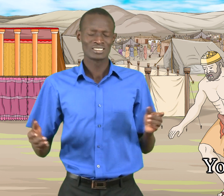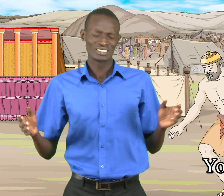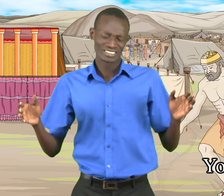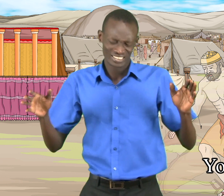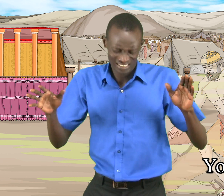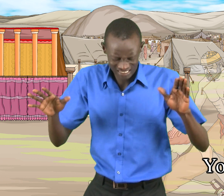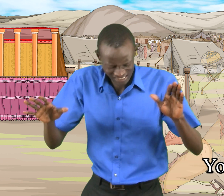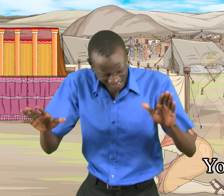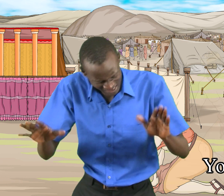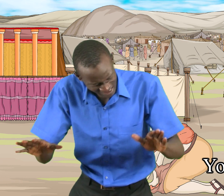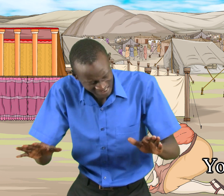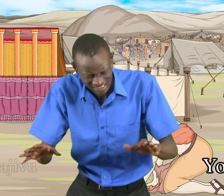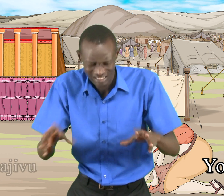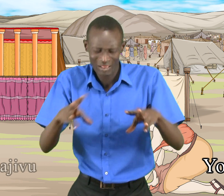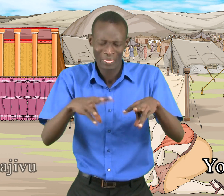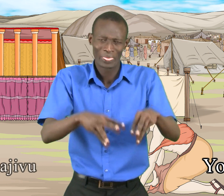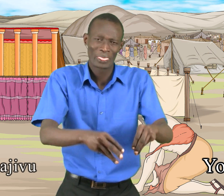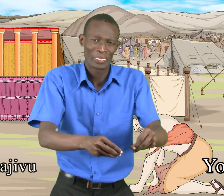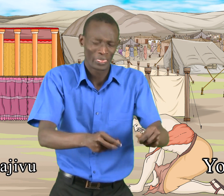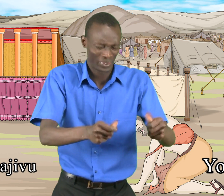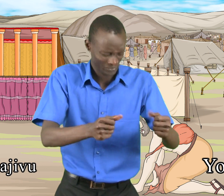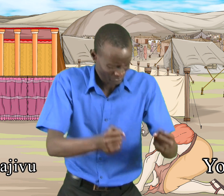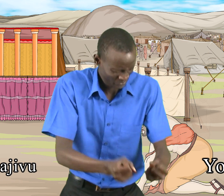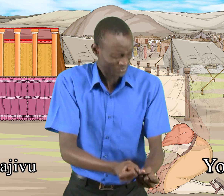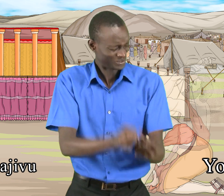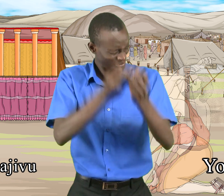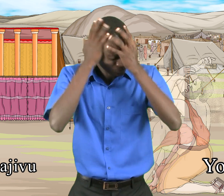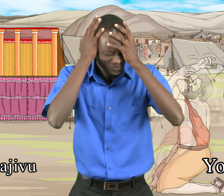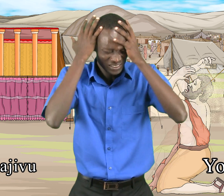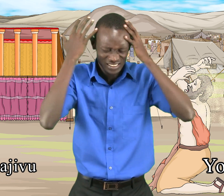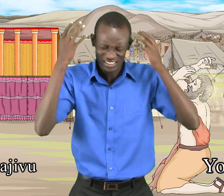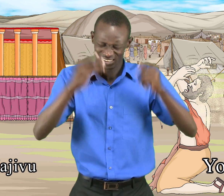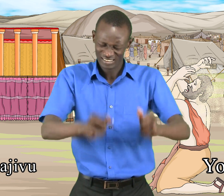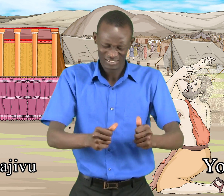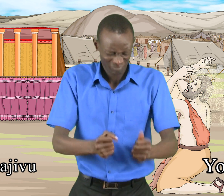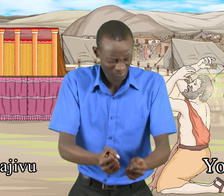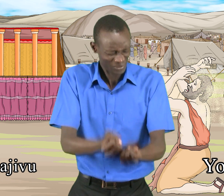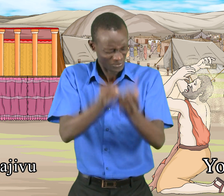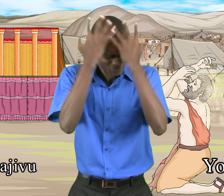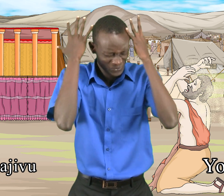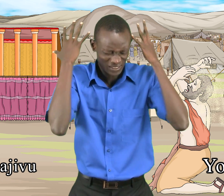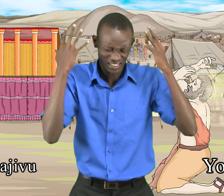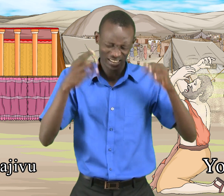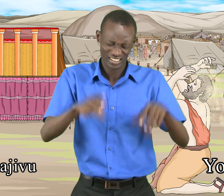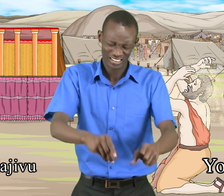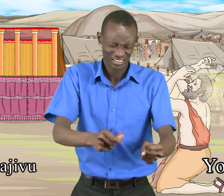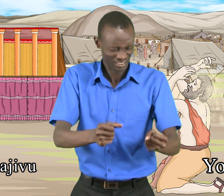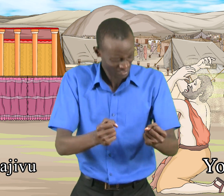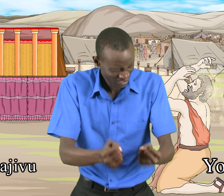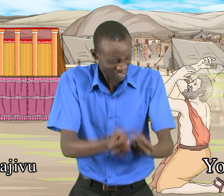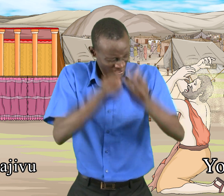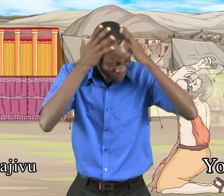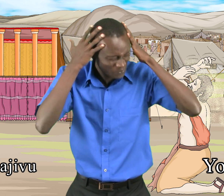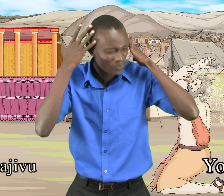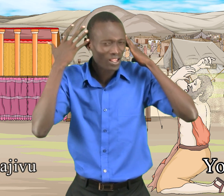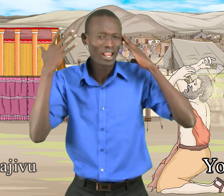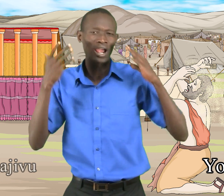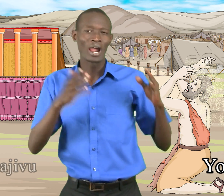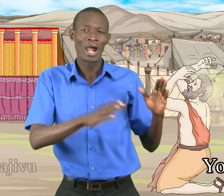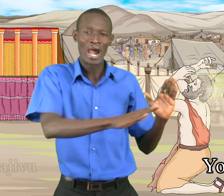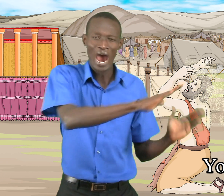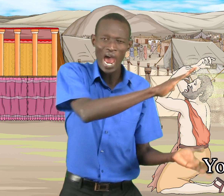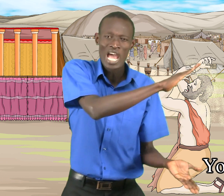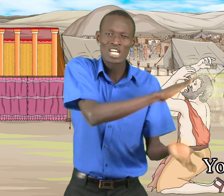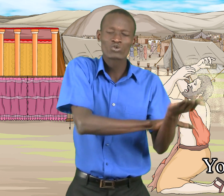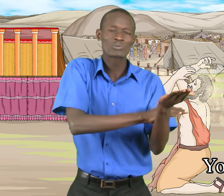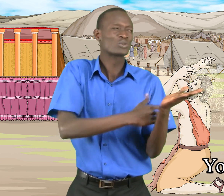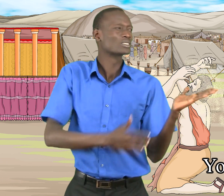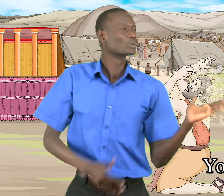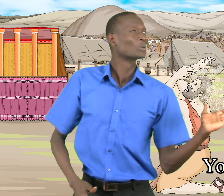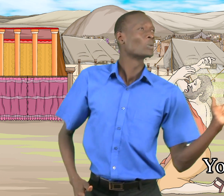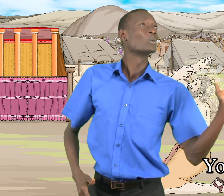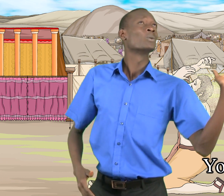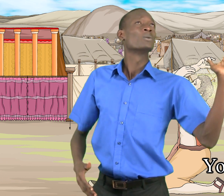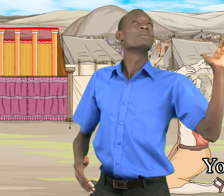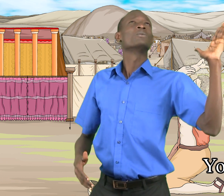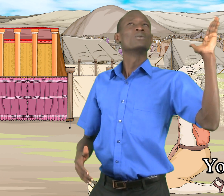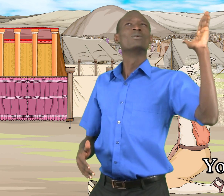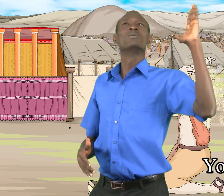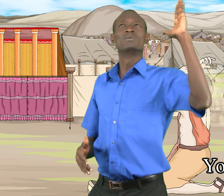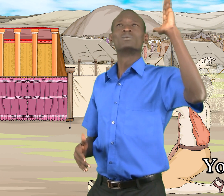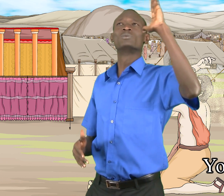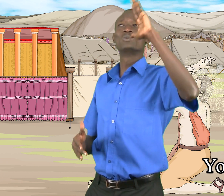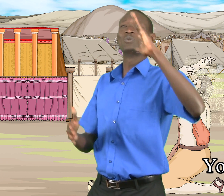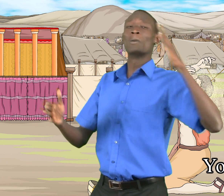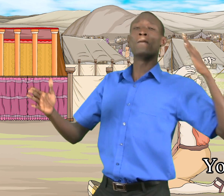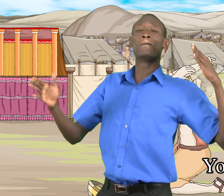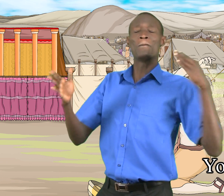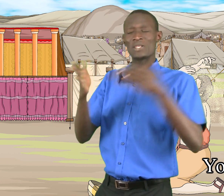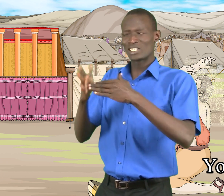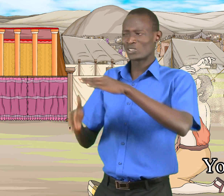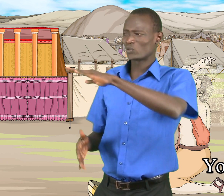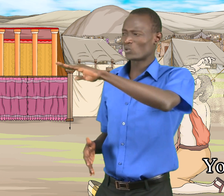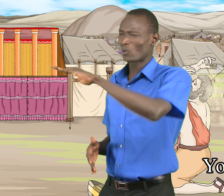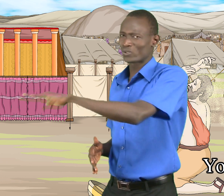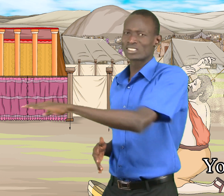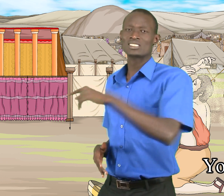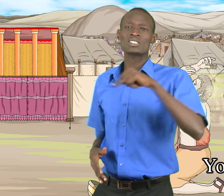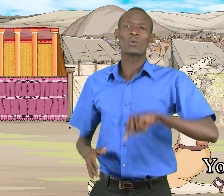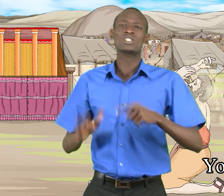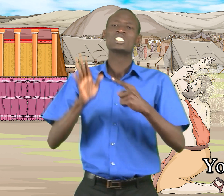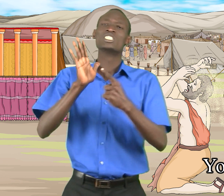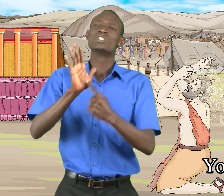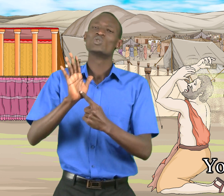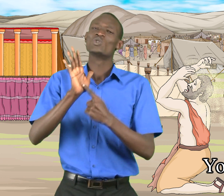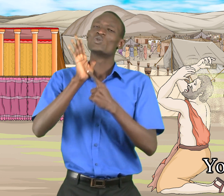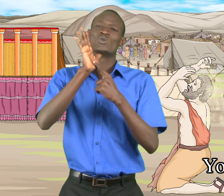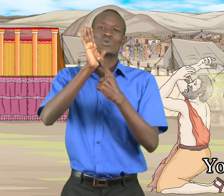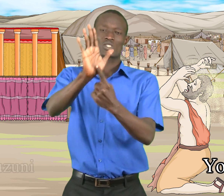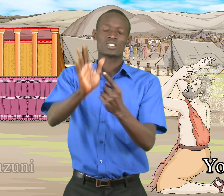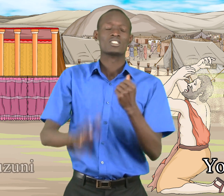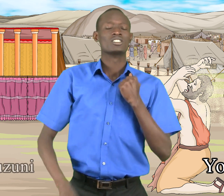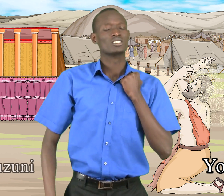and they all sprinkled dust on their heads.